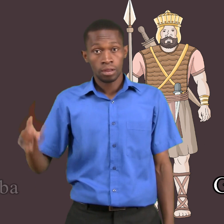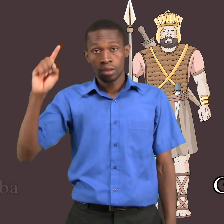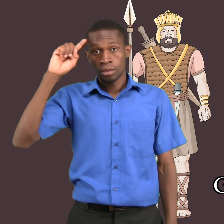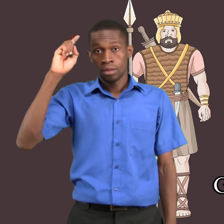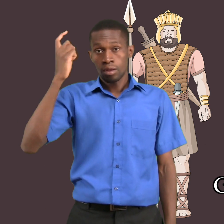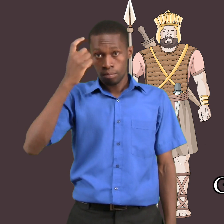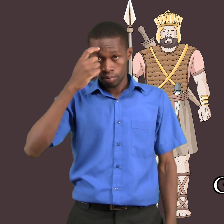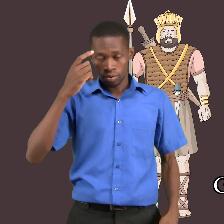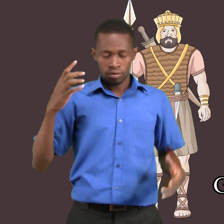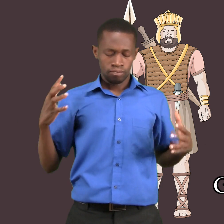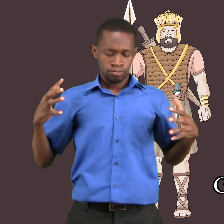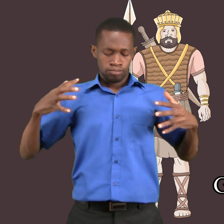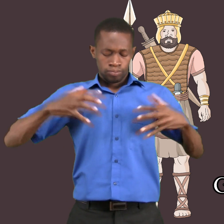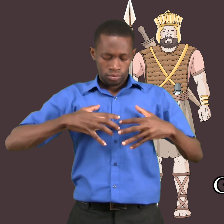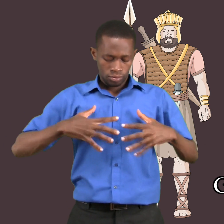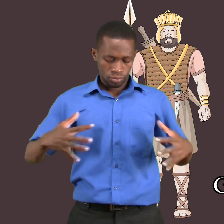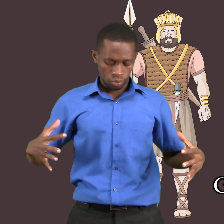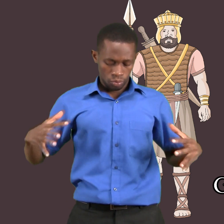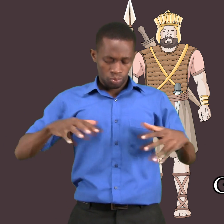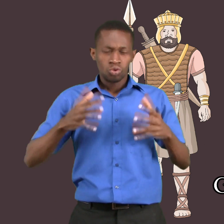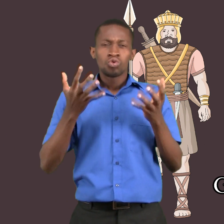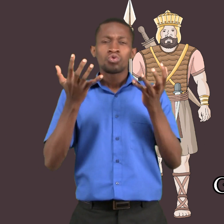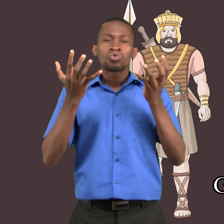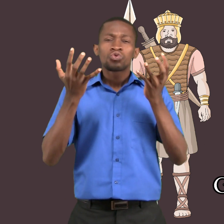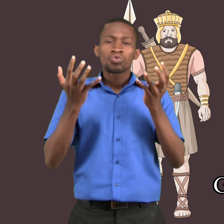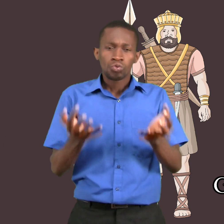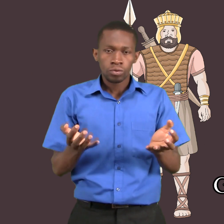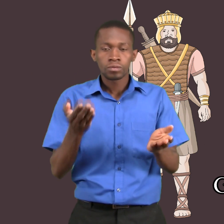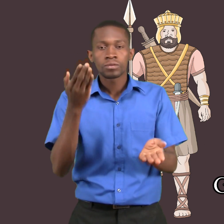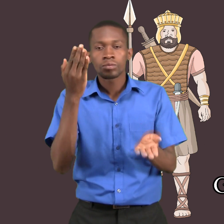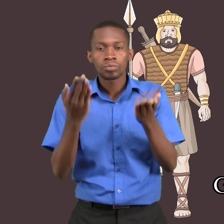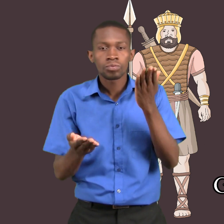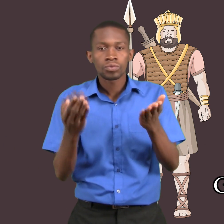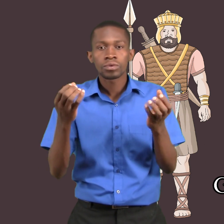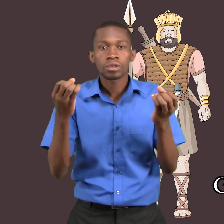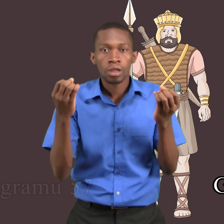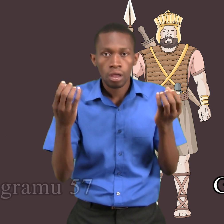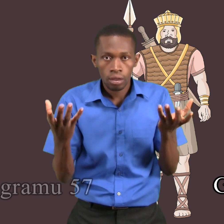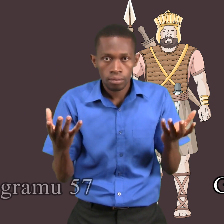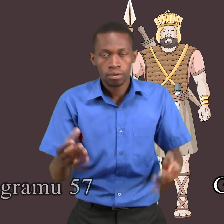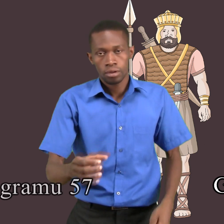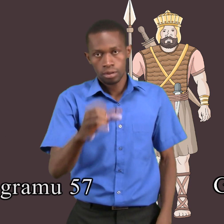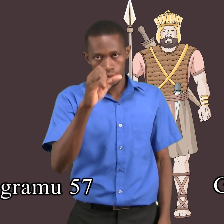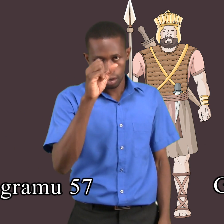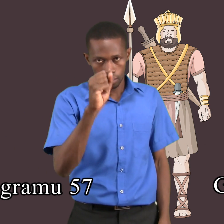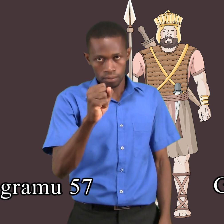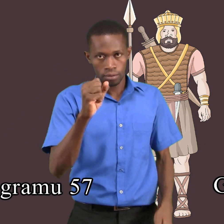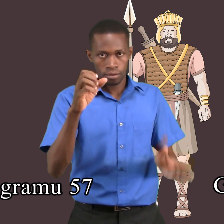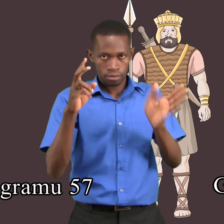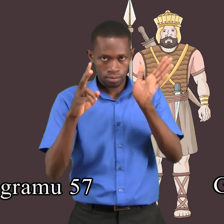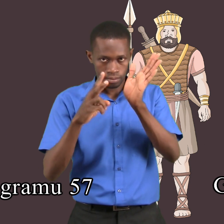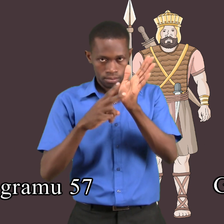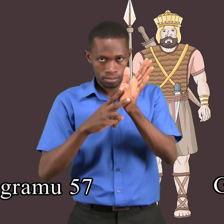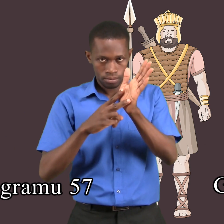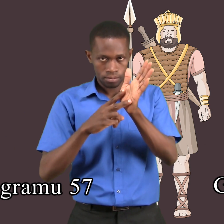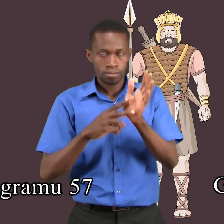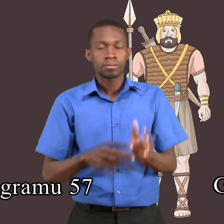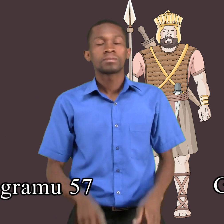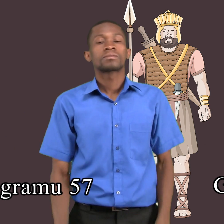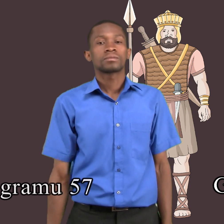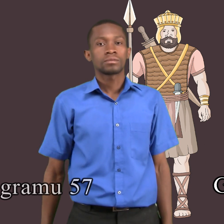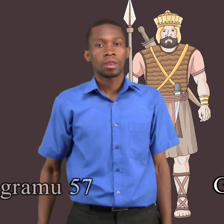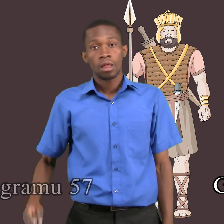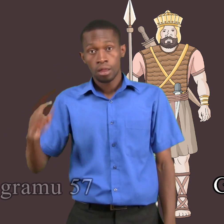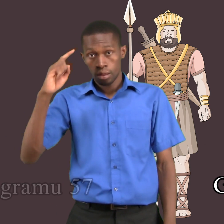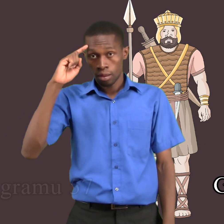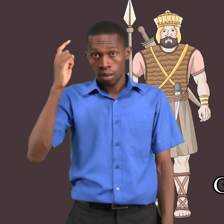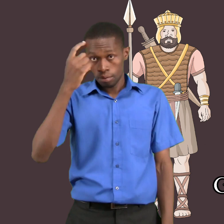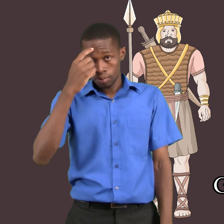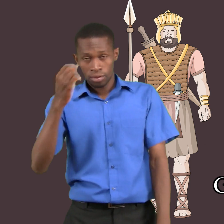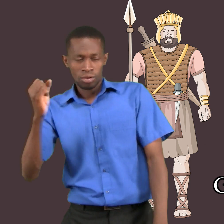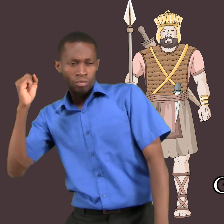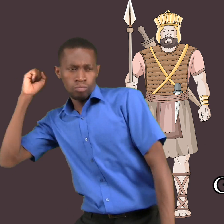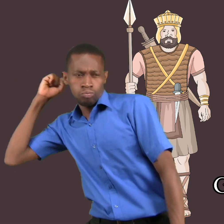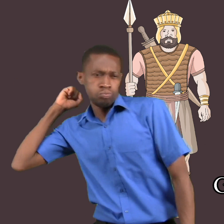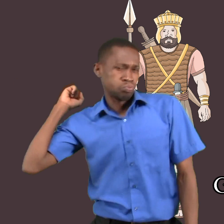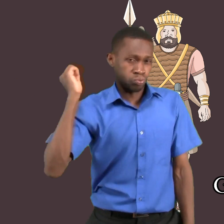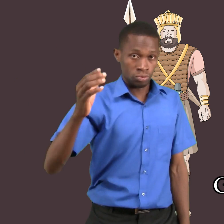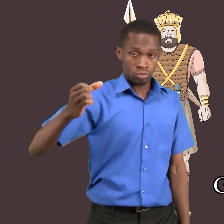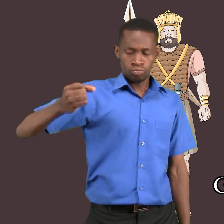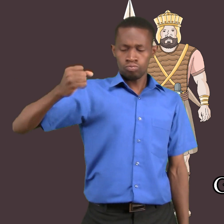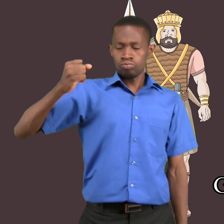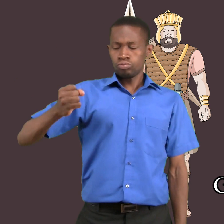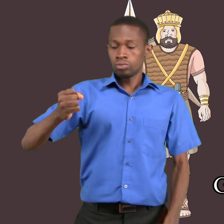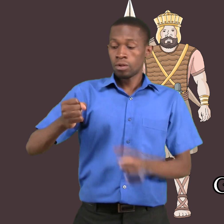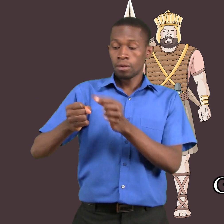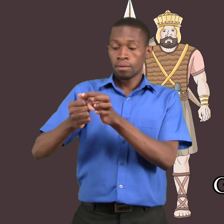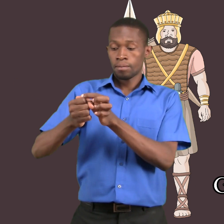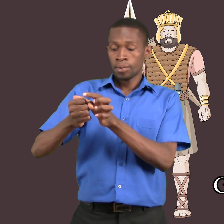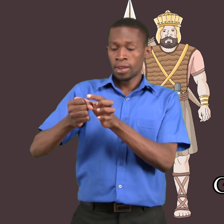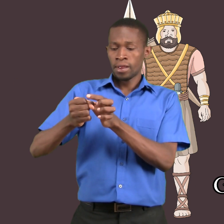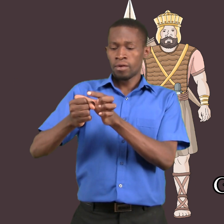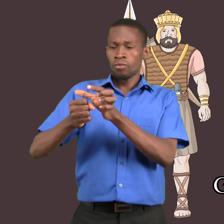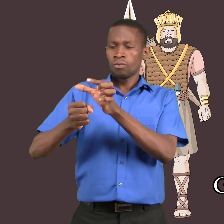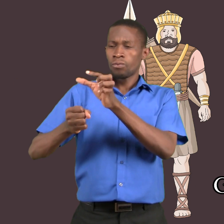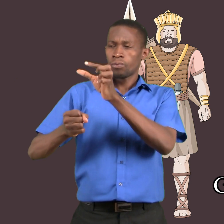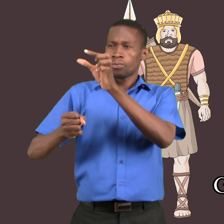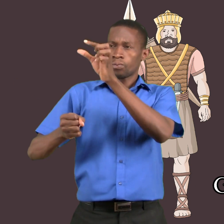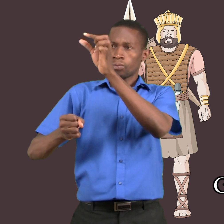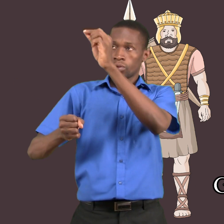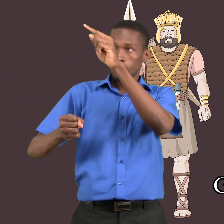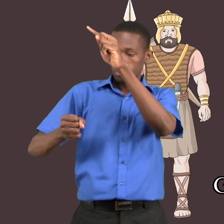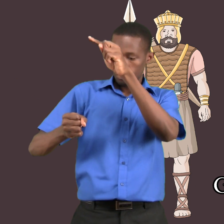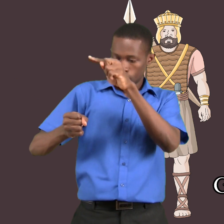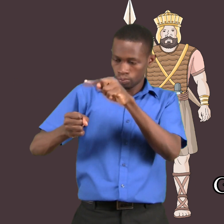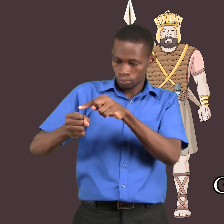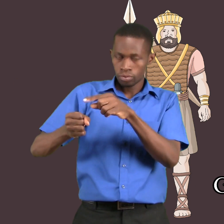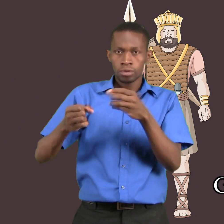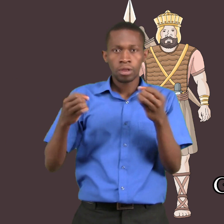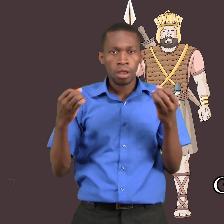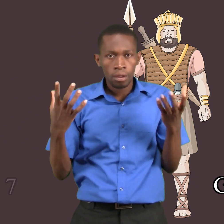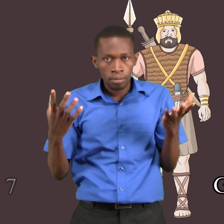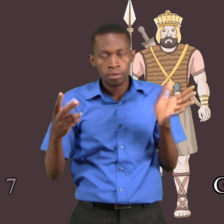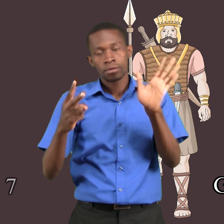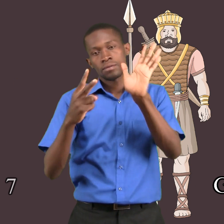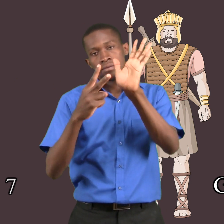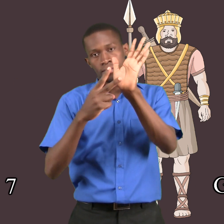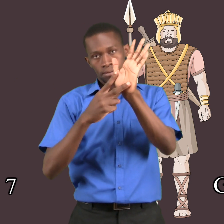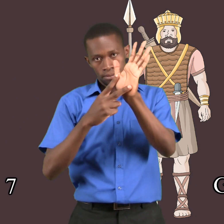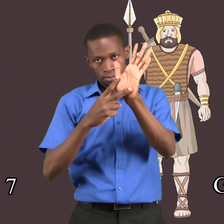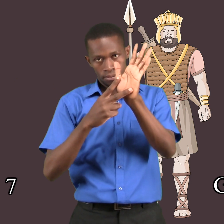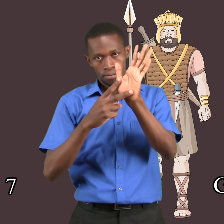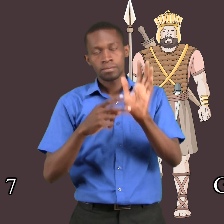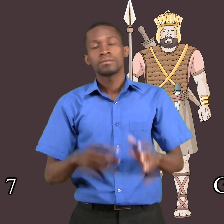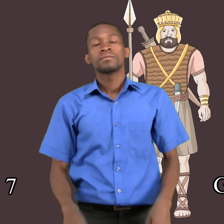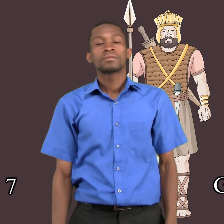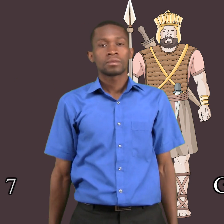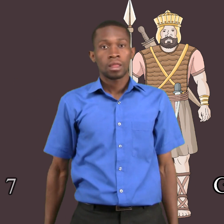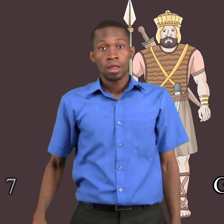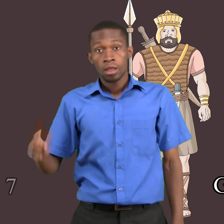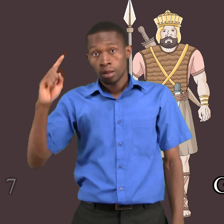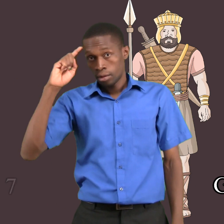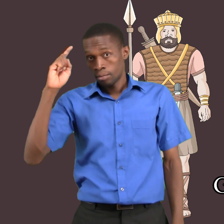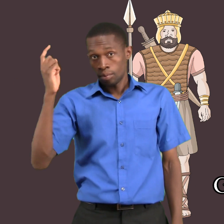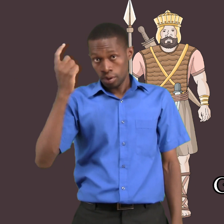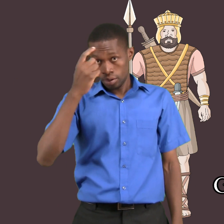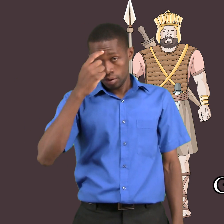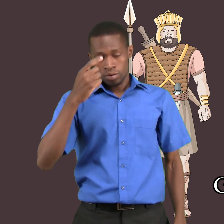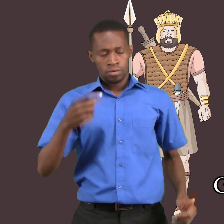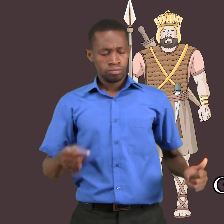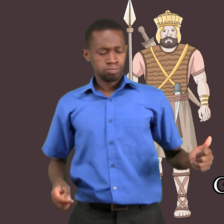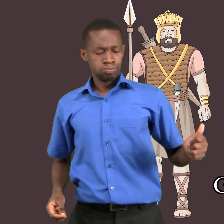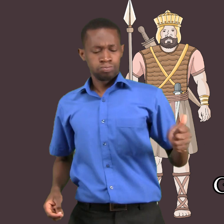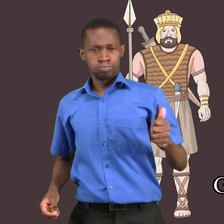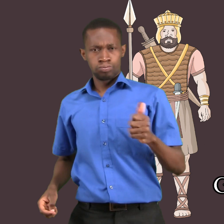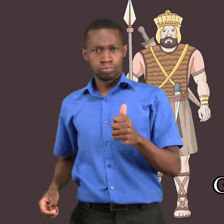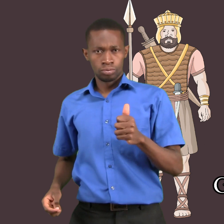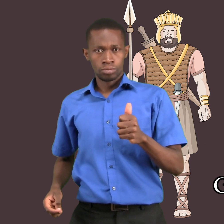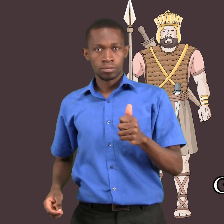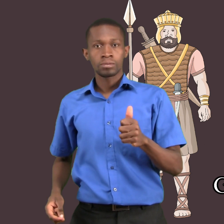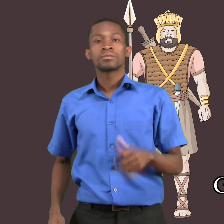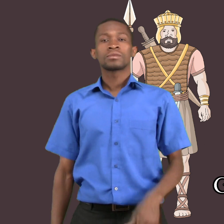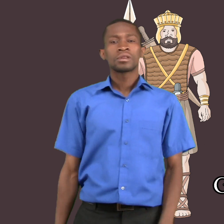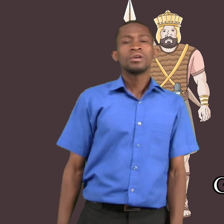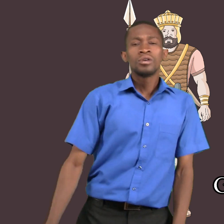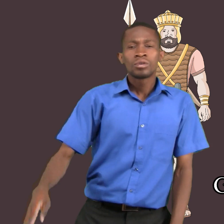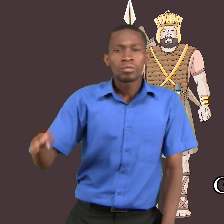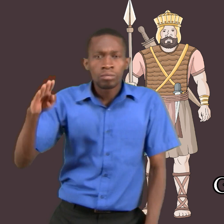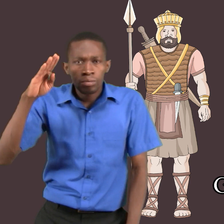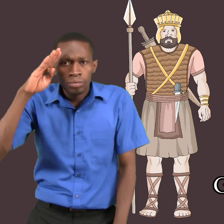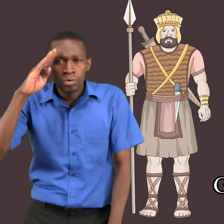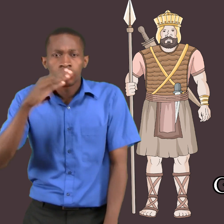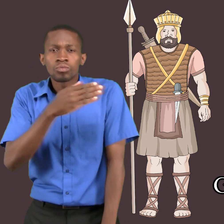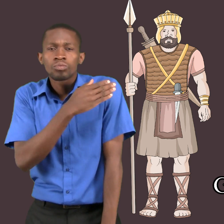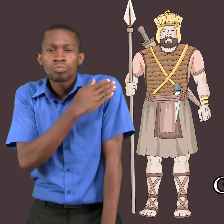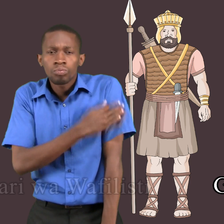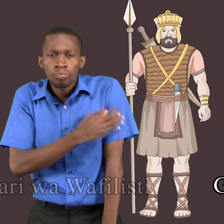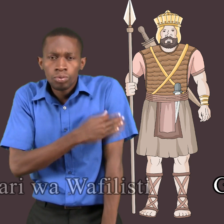He wore a bronze coat of mail weighing five thousand shekels, and he had armor of bronze on his legs and a javelin of bronze slung between his shoulders.